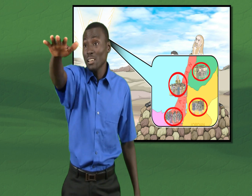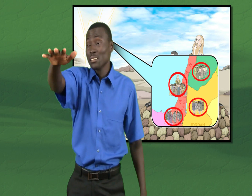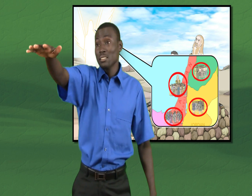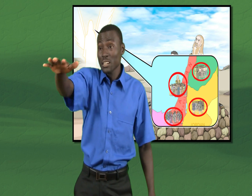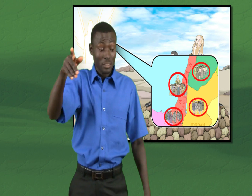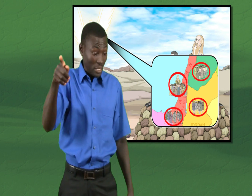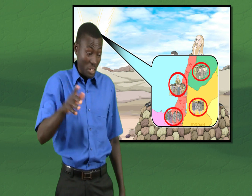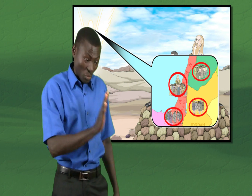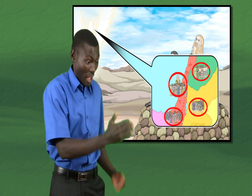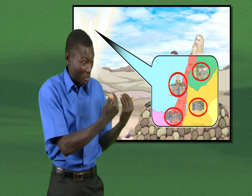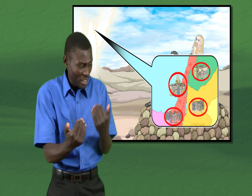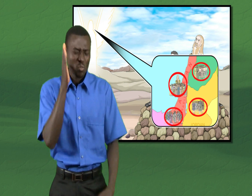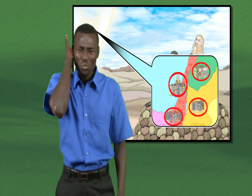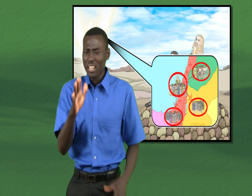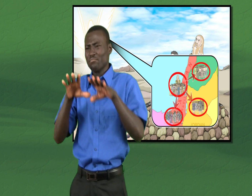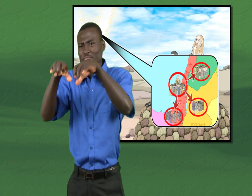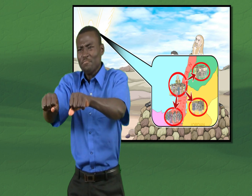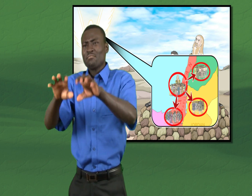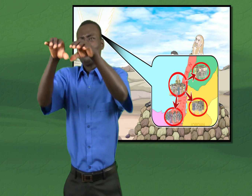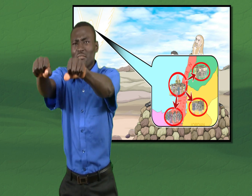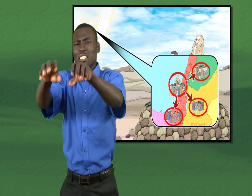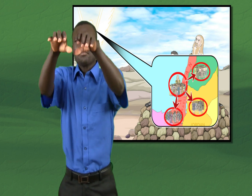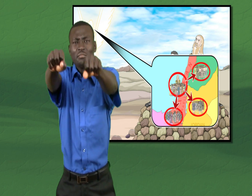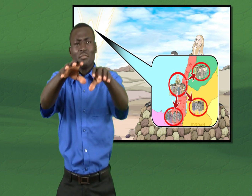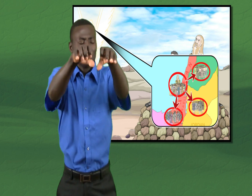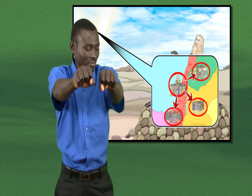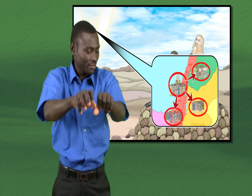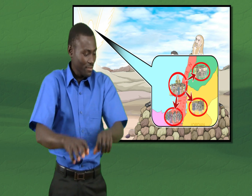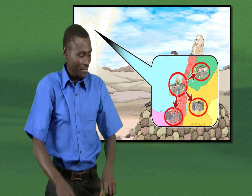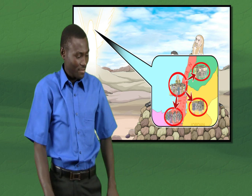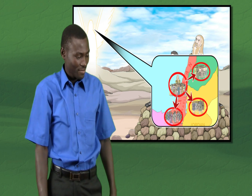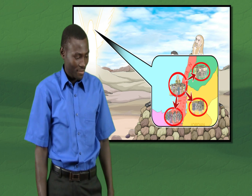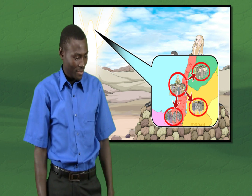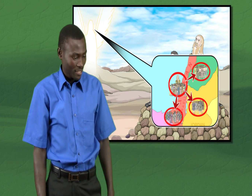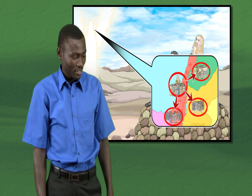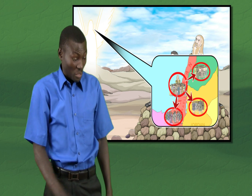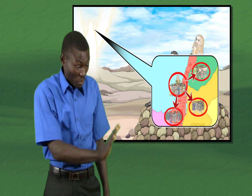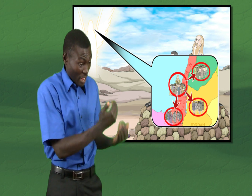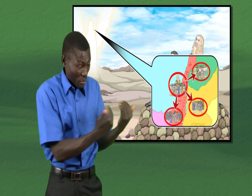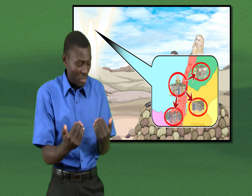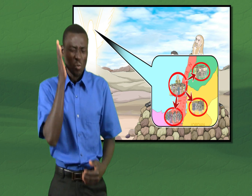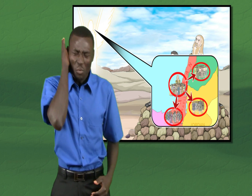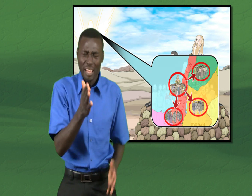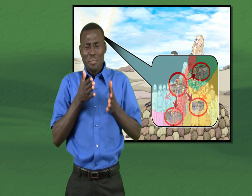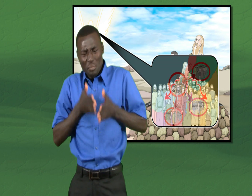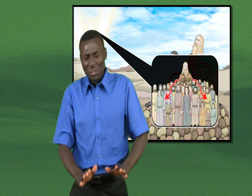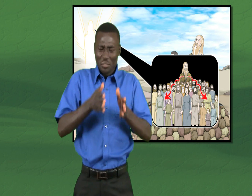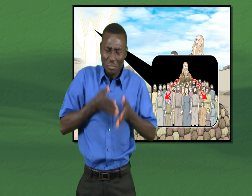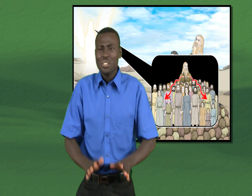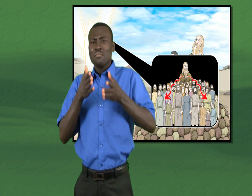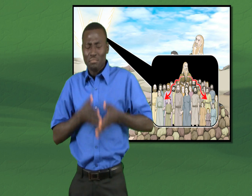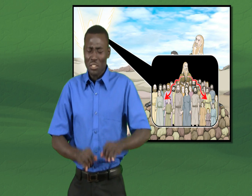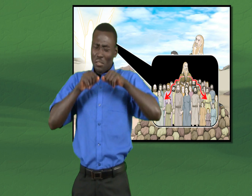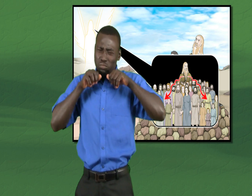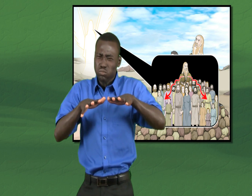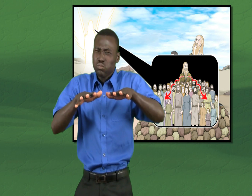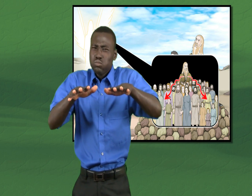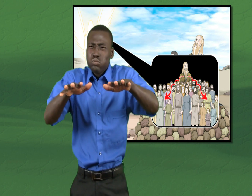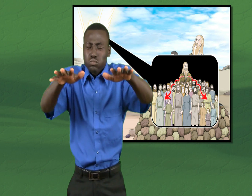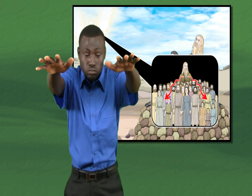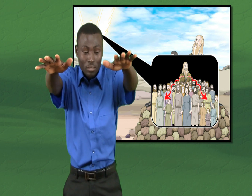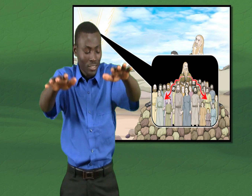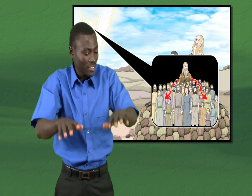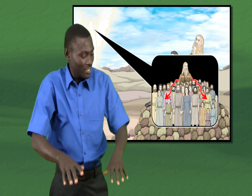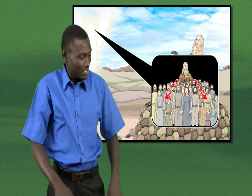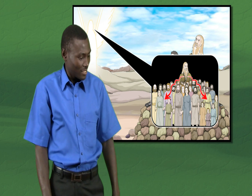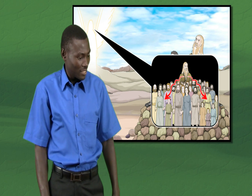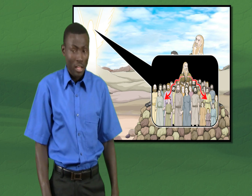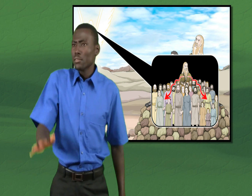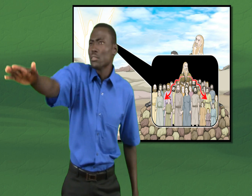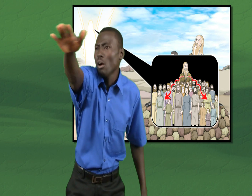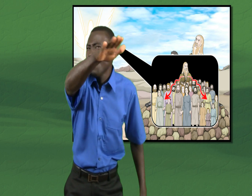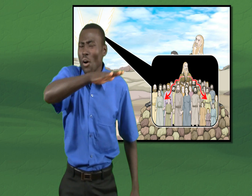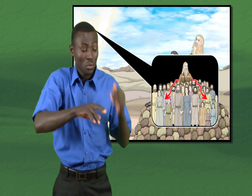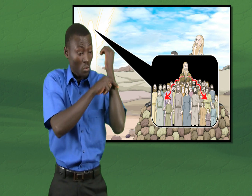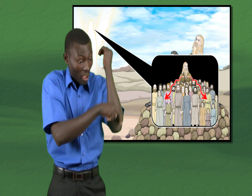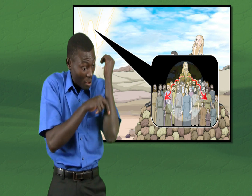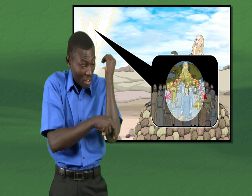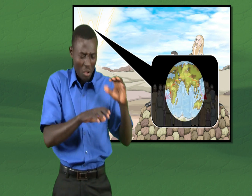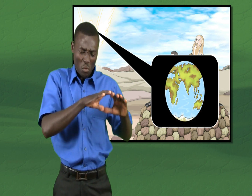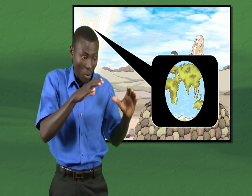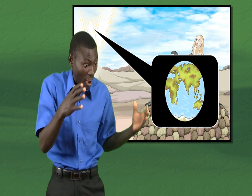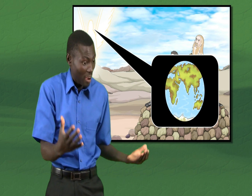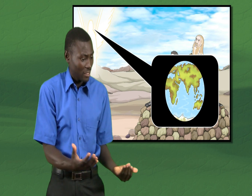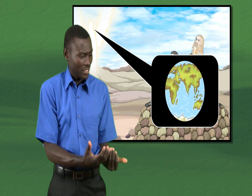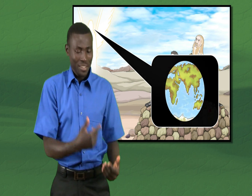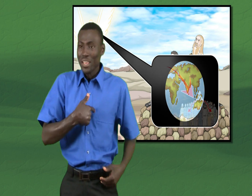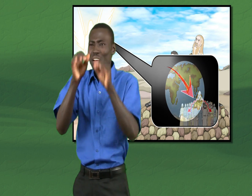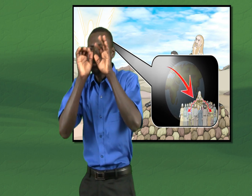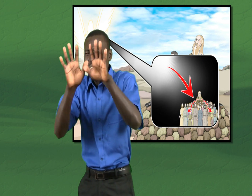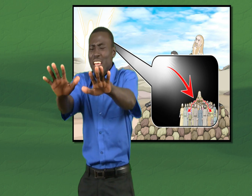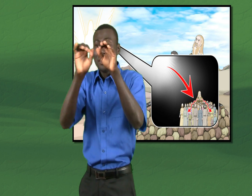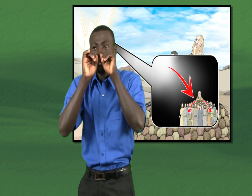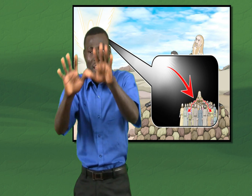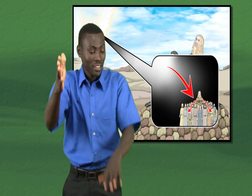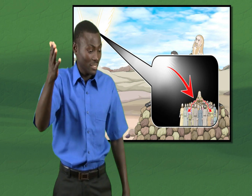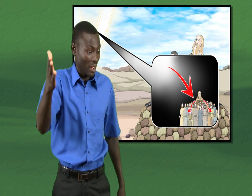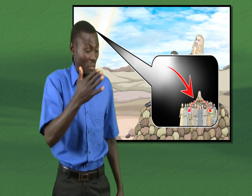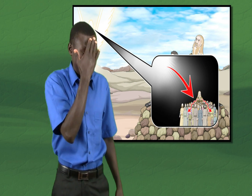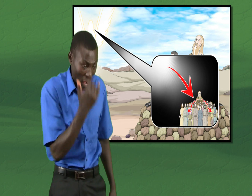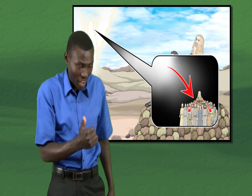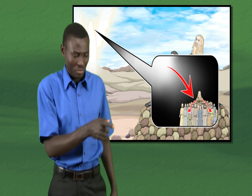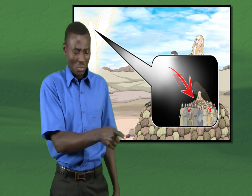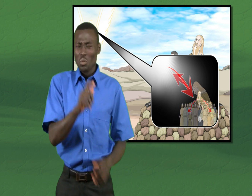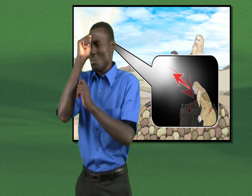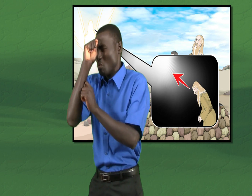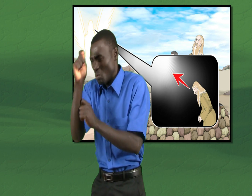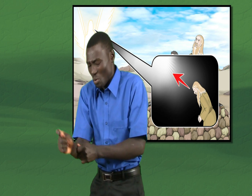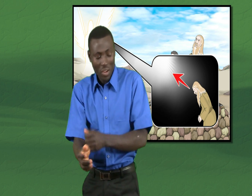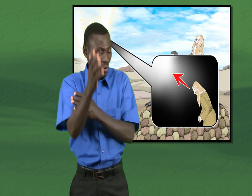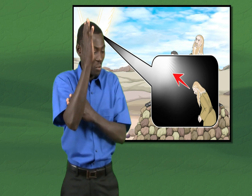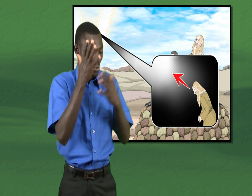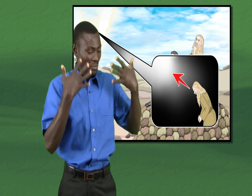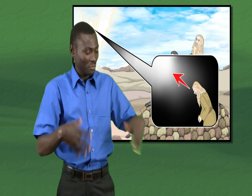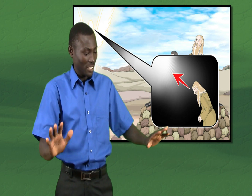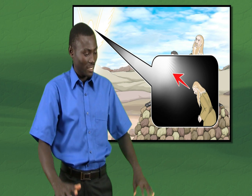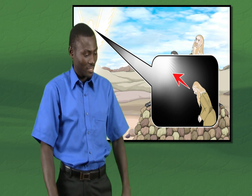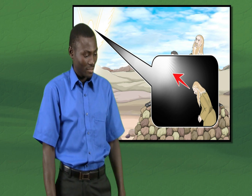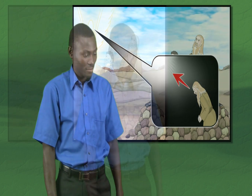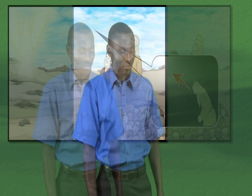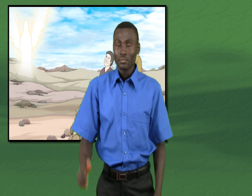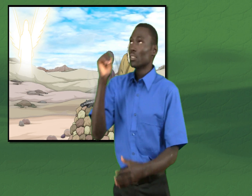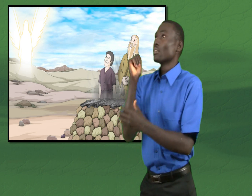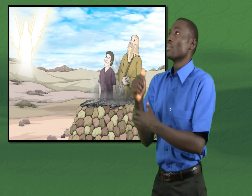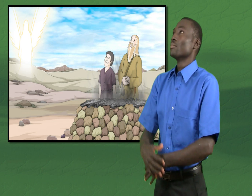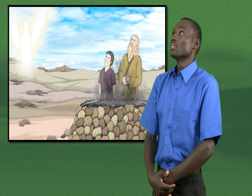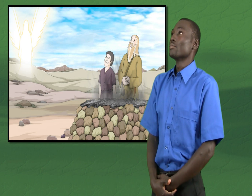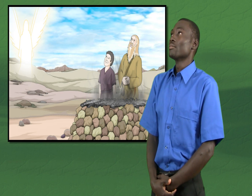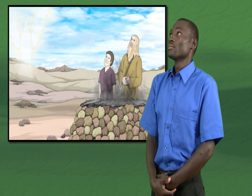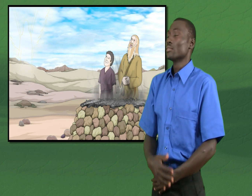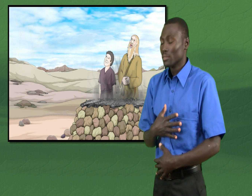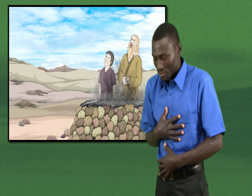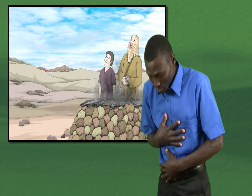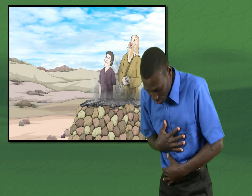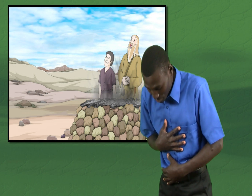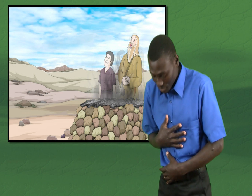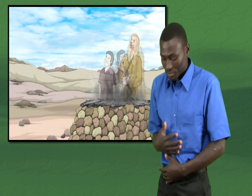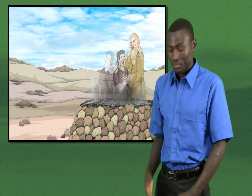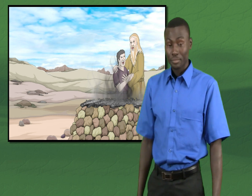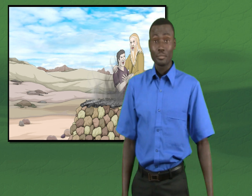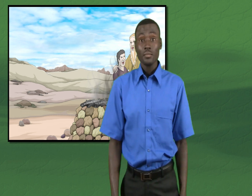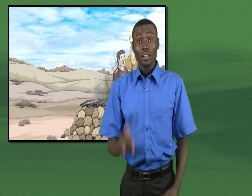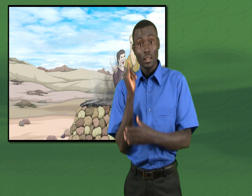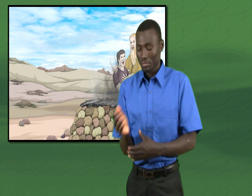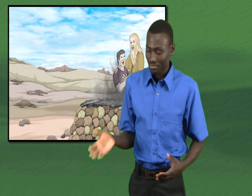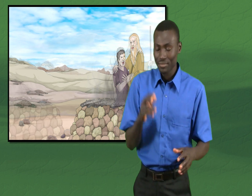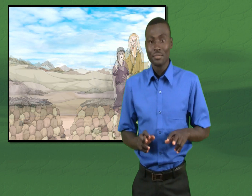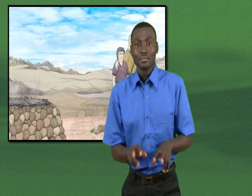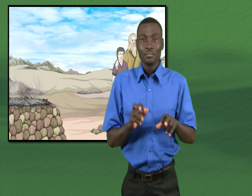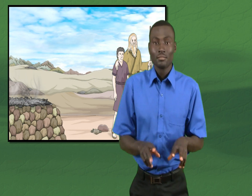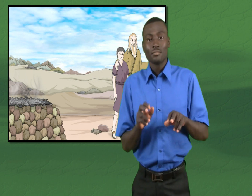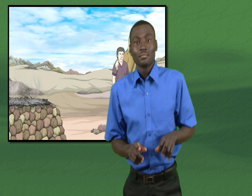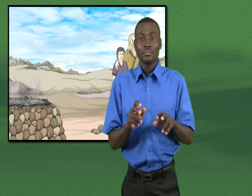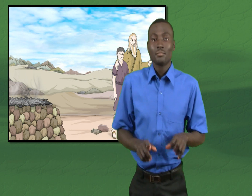And through your offspring all nations of the earth will be blessed, because you have obeyed My voice.”